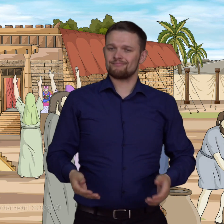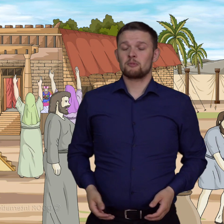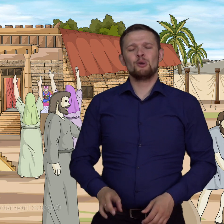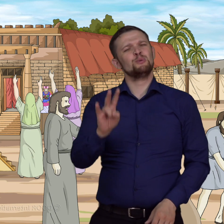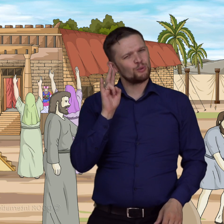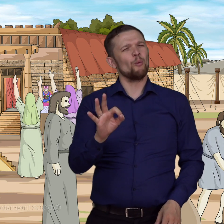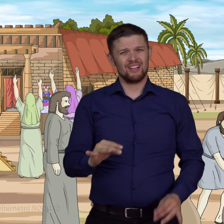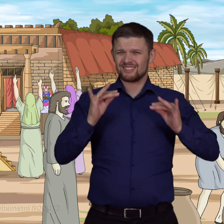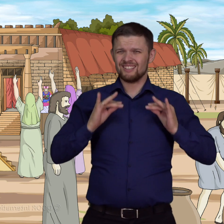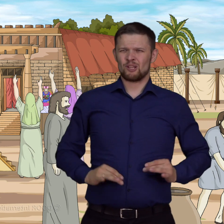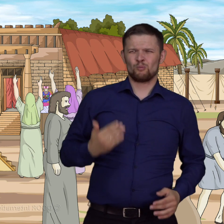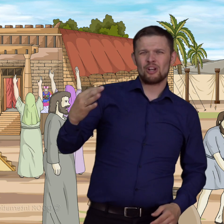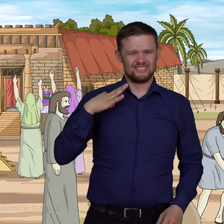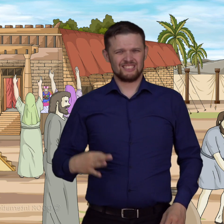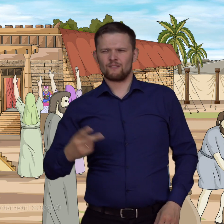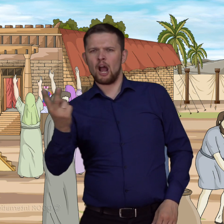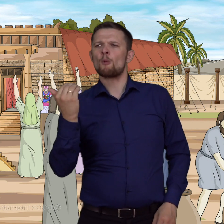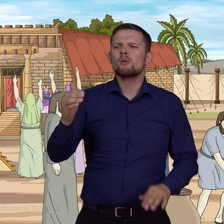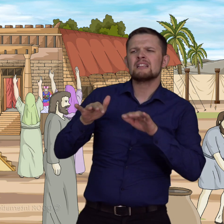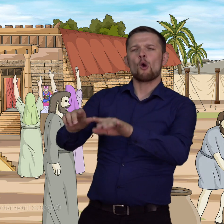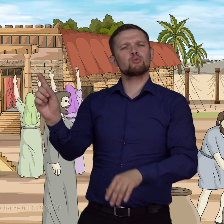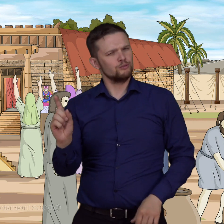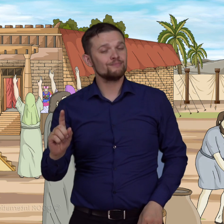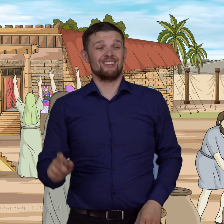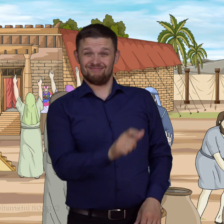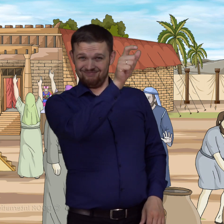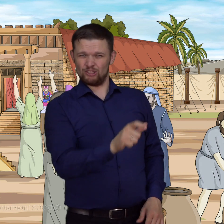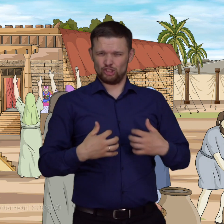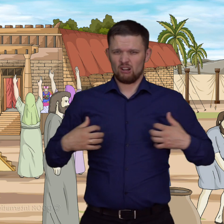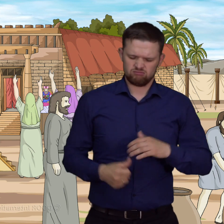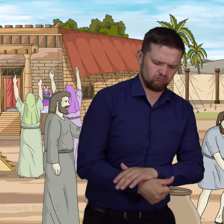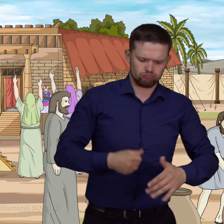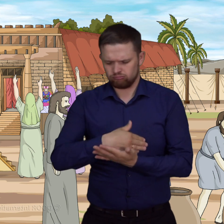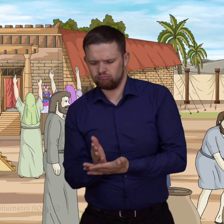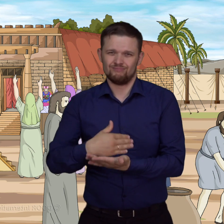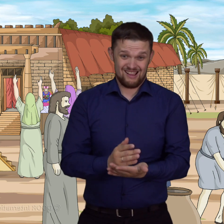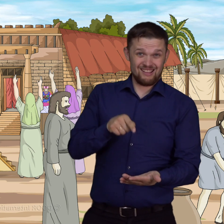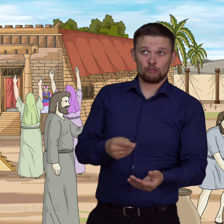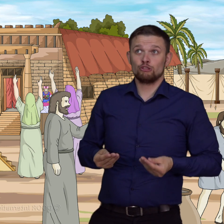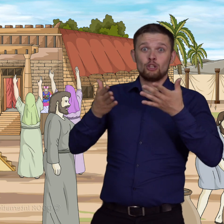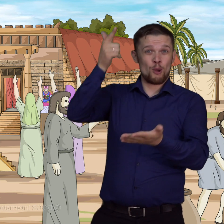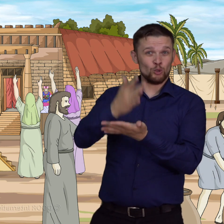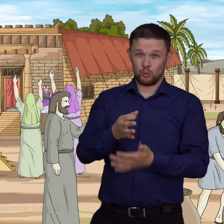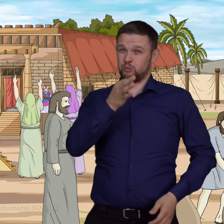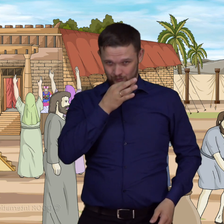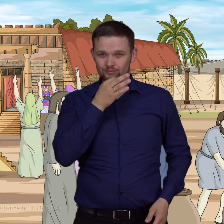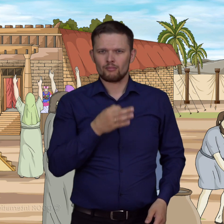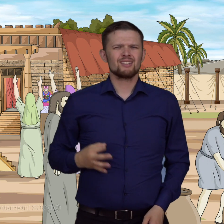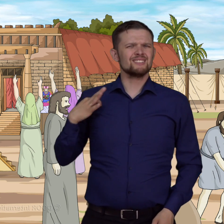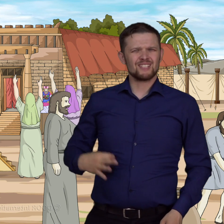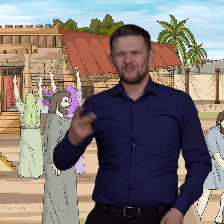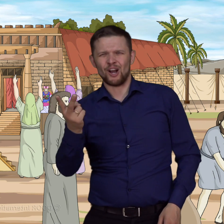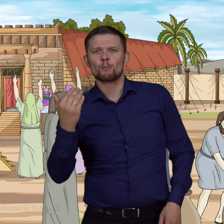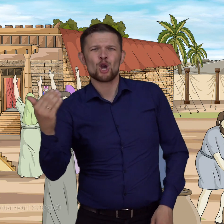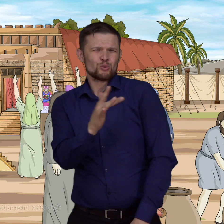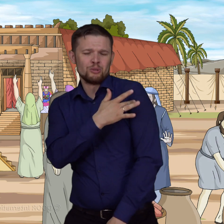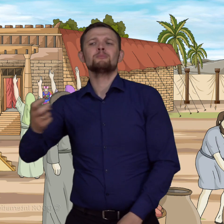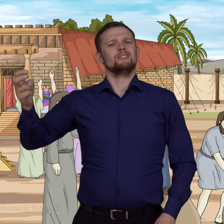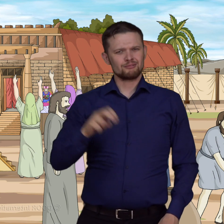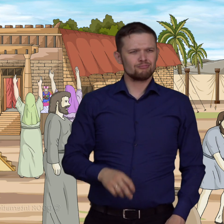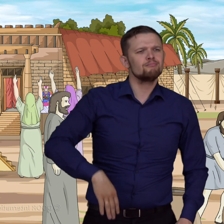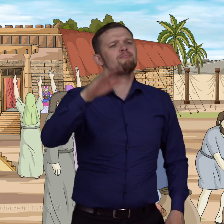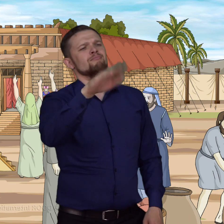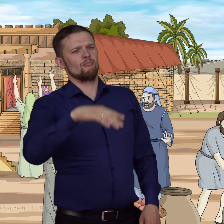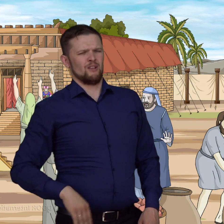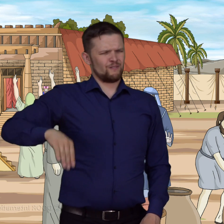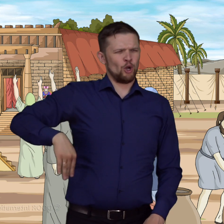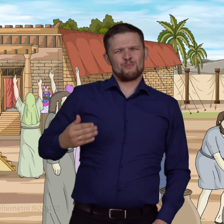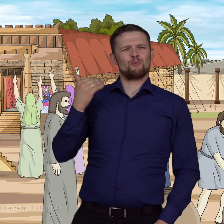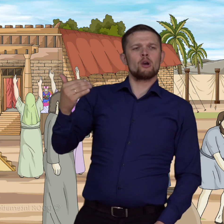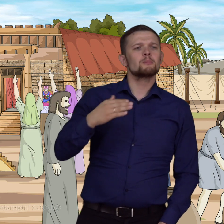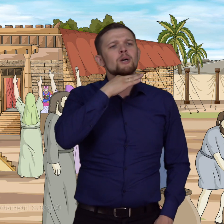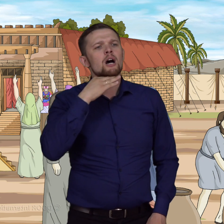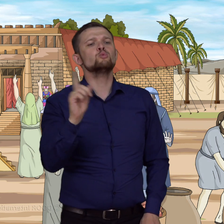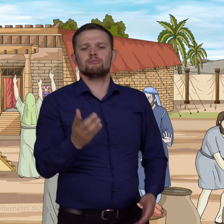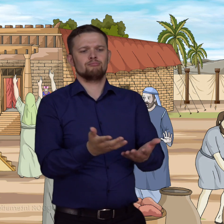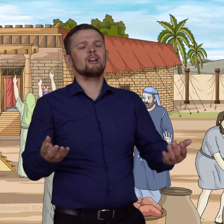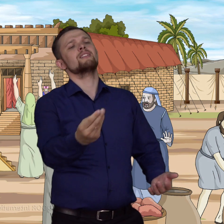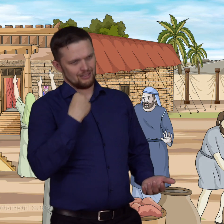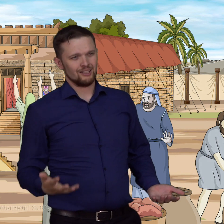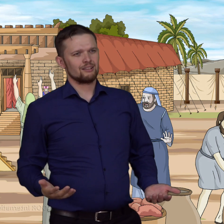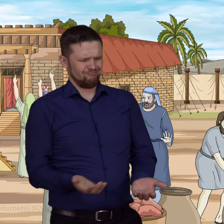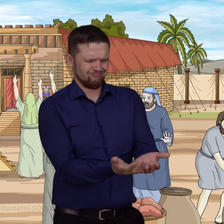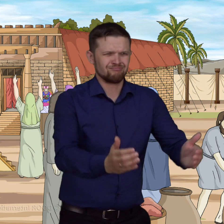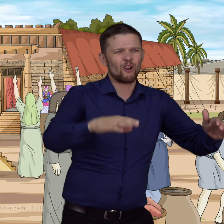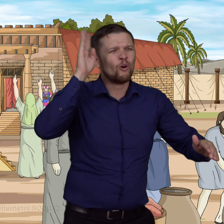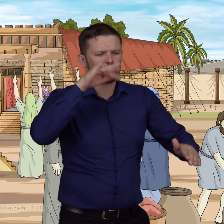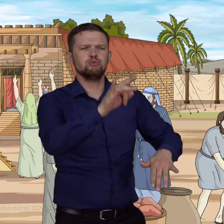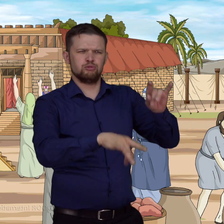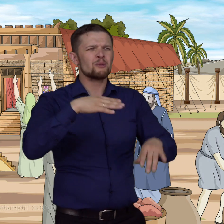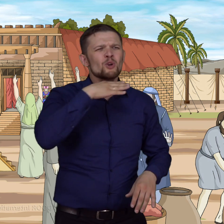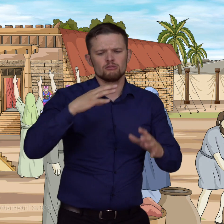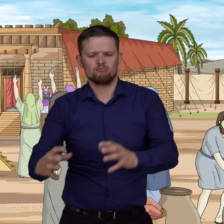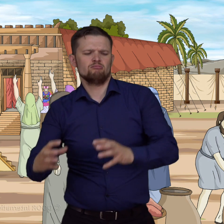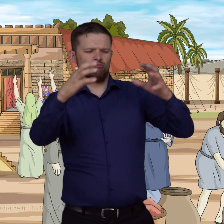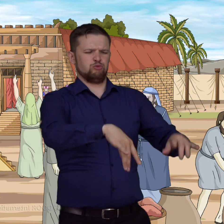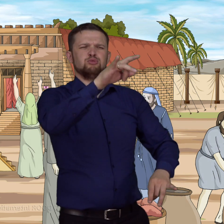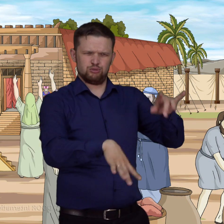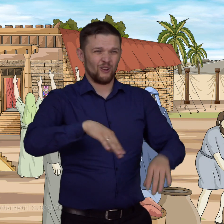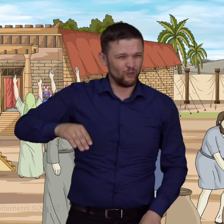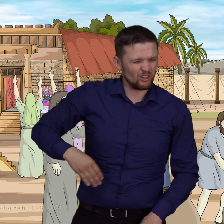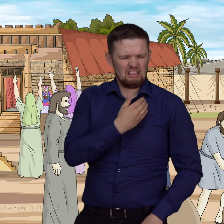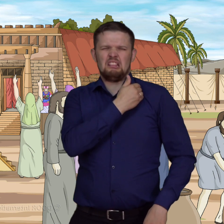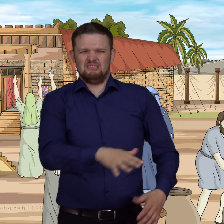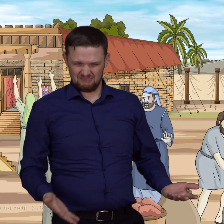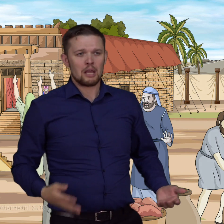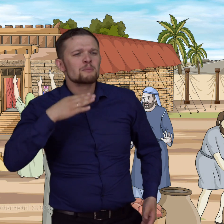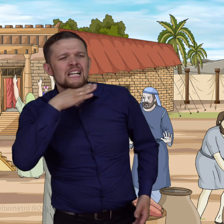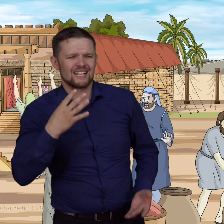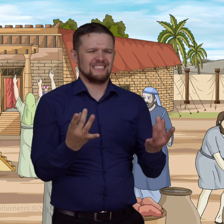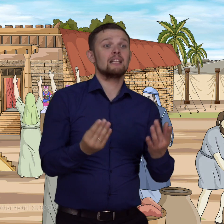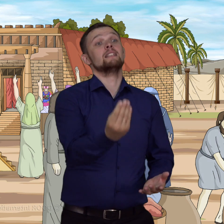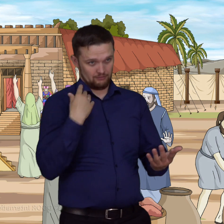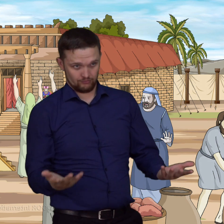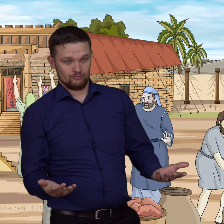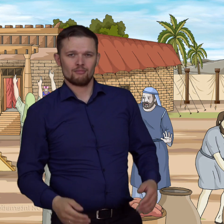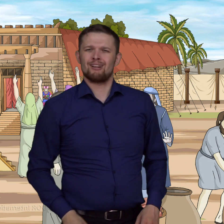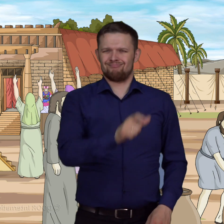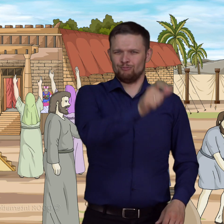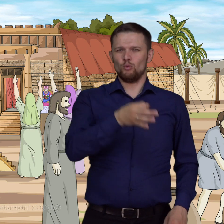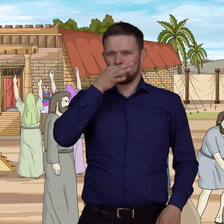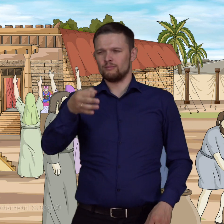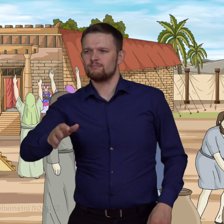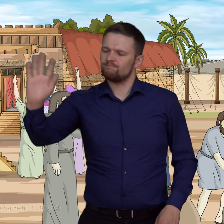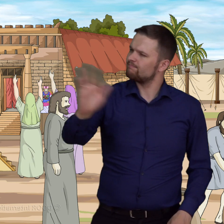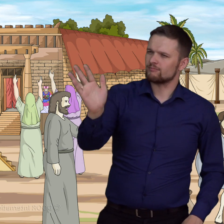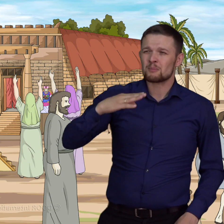Even before the fat was burned, the servant of the priest would come and say to the man who was sacrificing, “Give the priest some meat to roast, because he will not accept boiled meat from you, but only raw.”